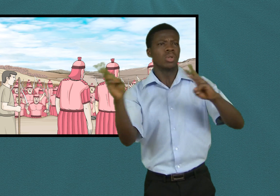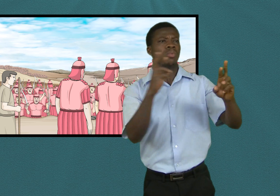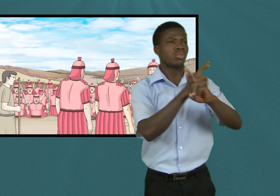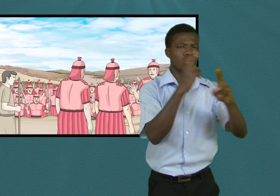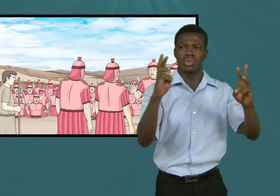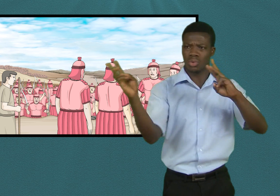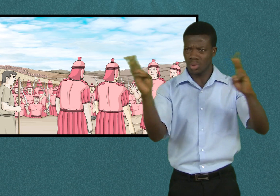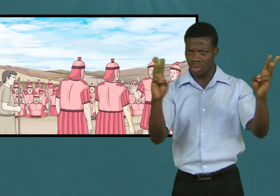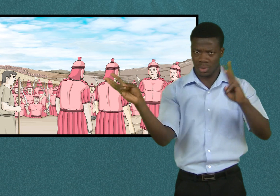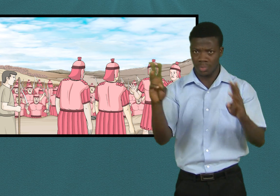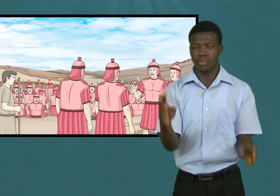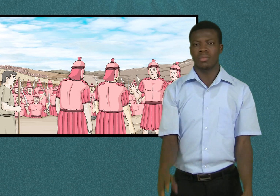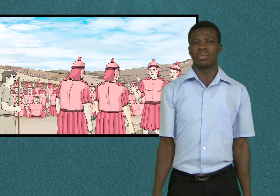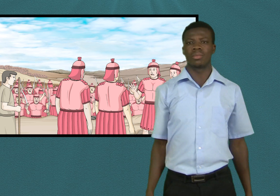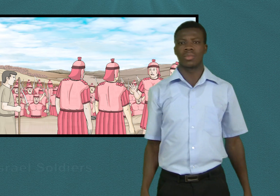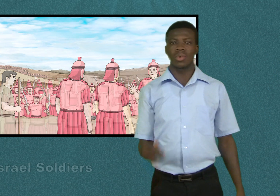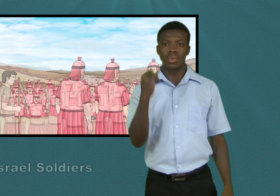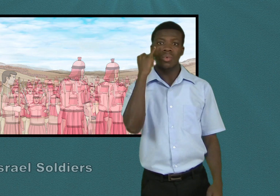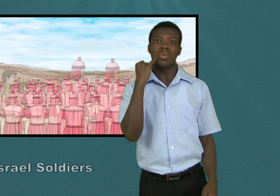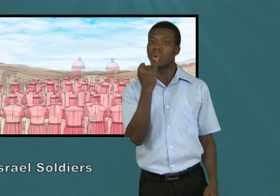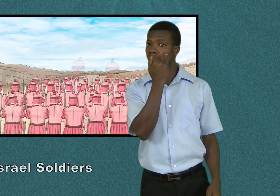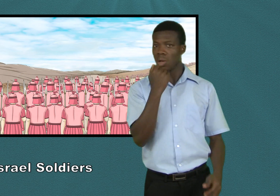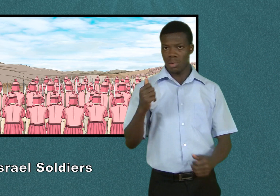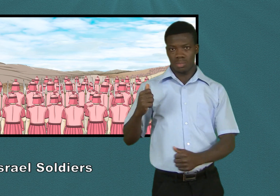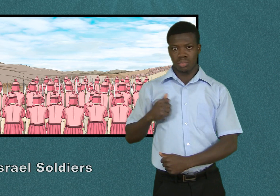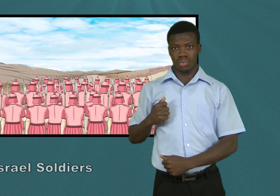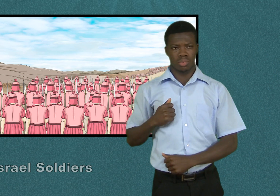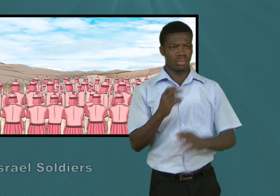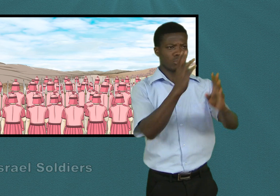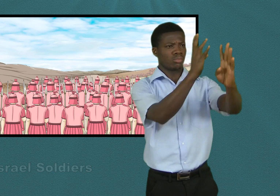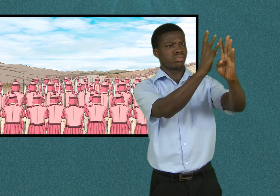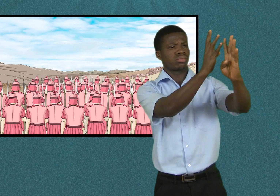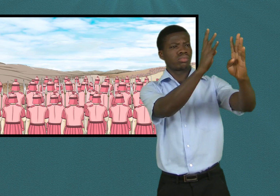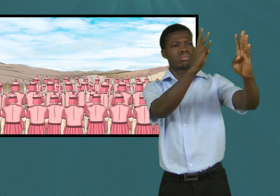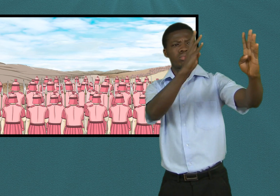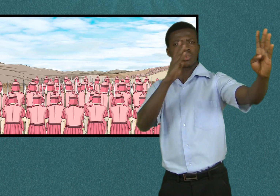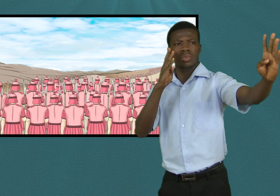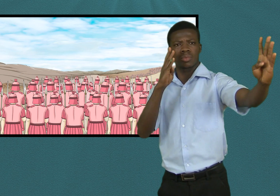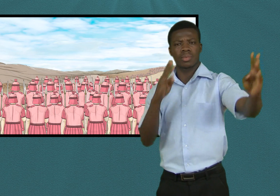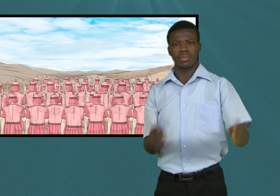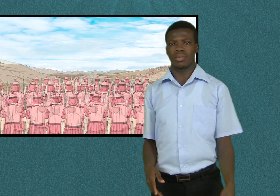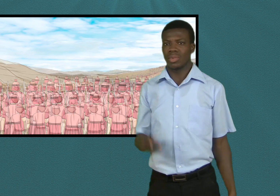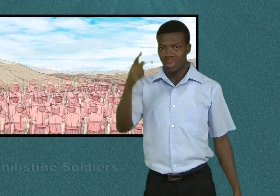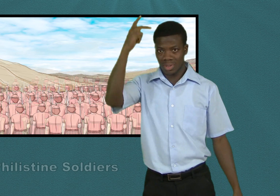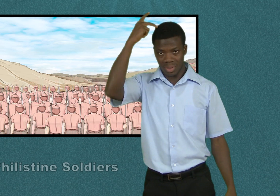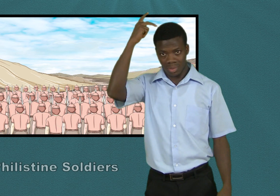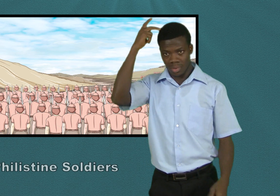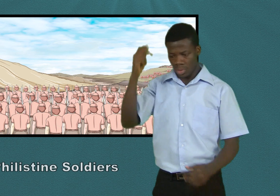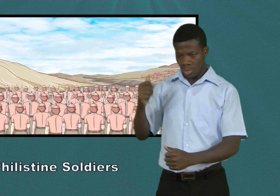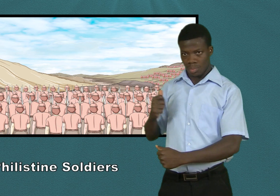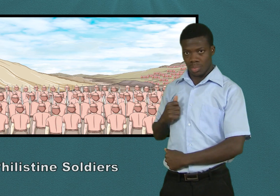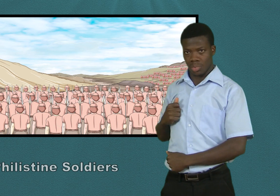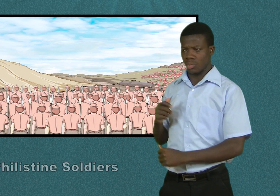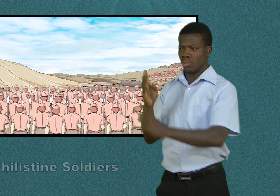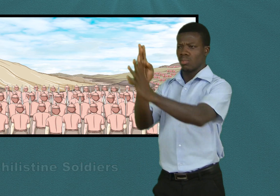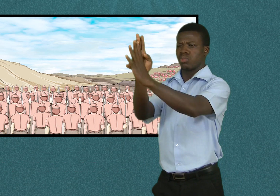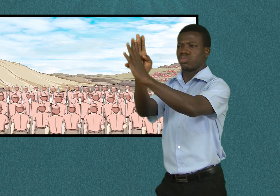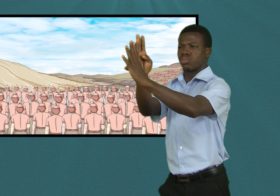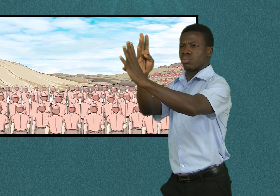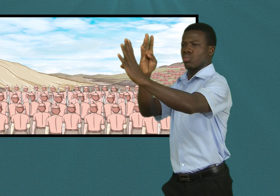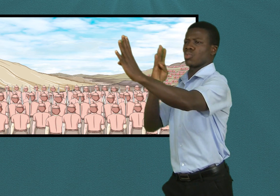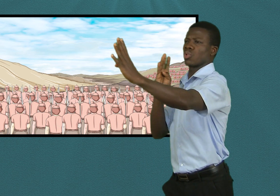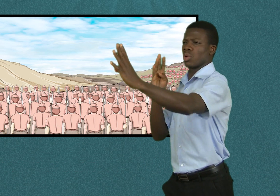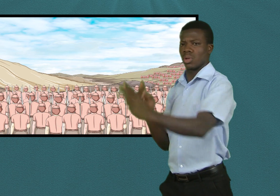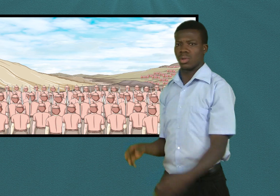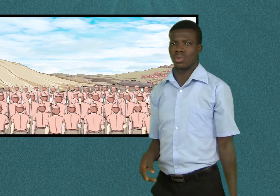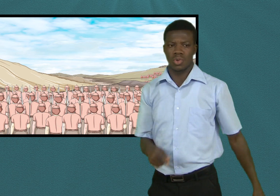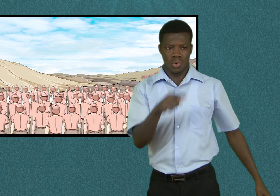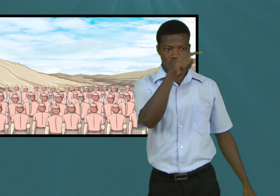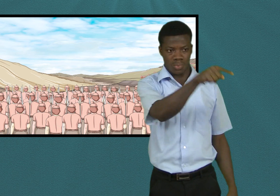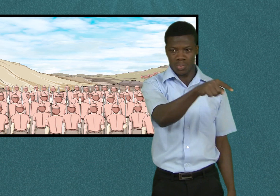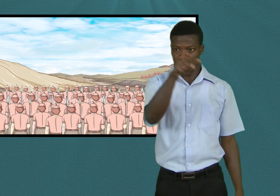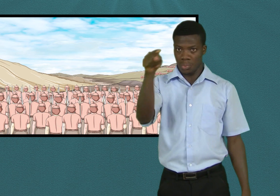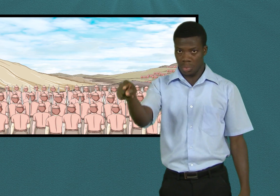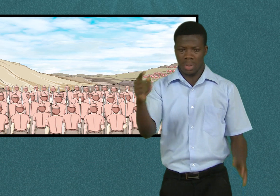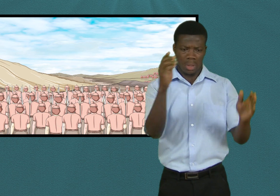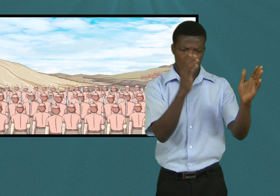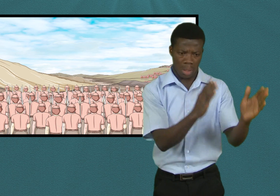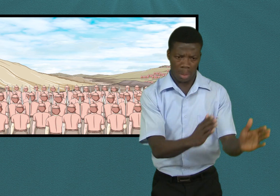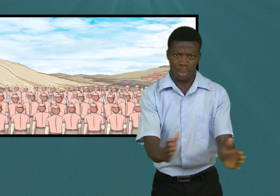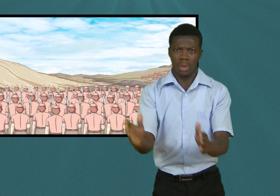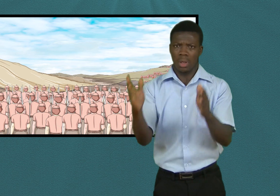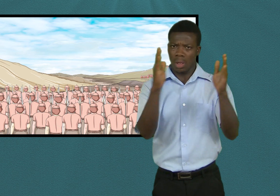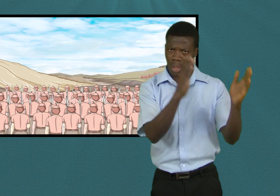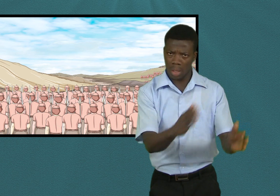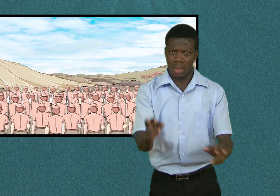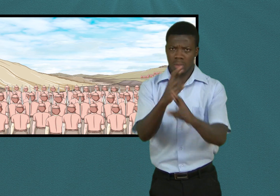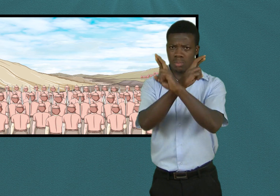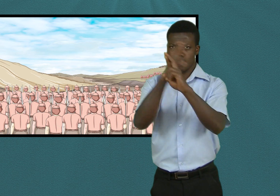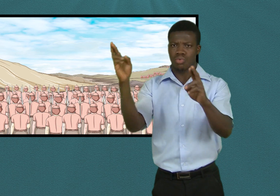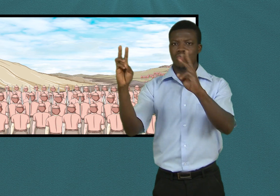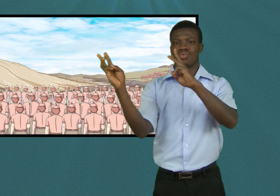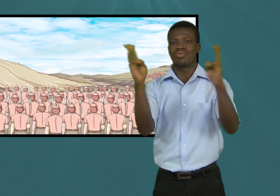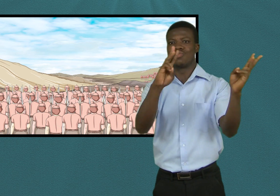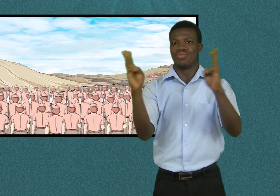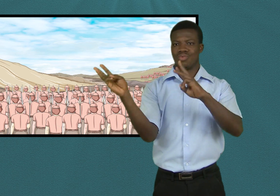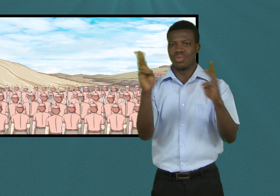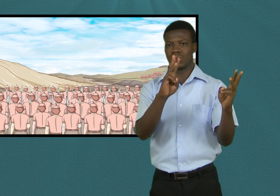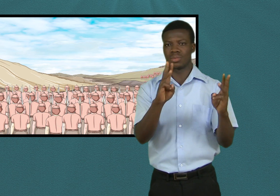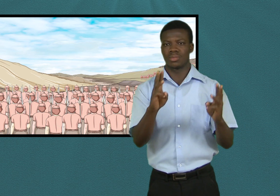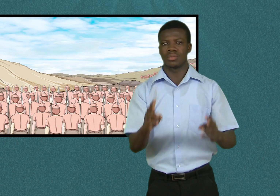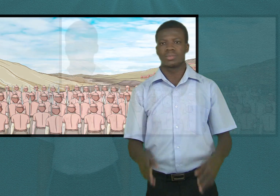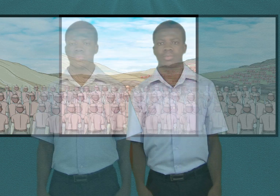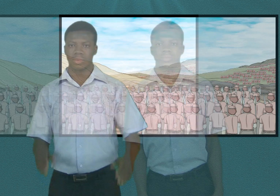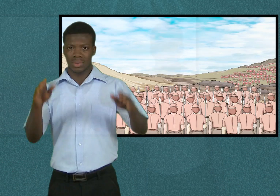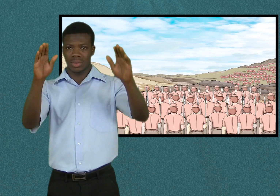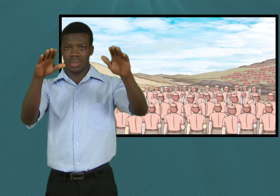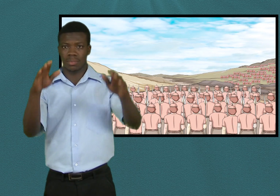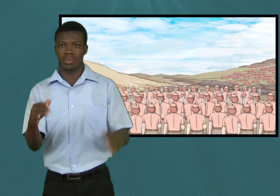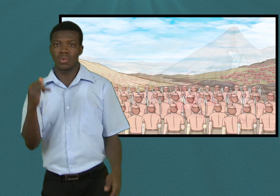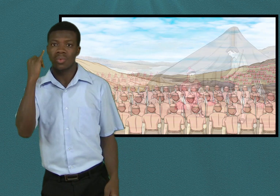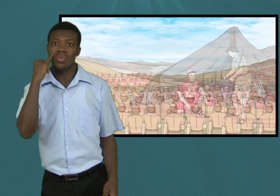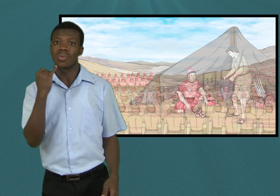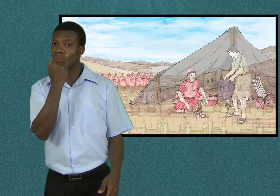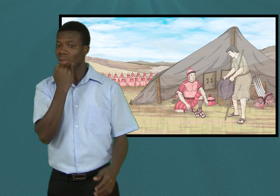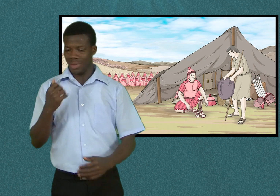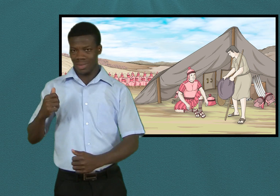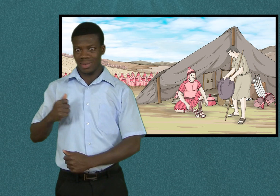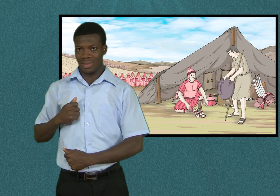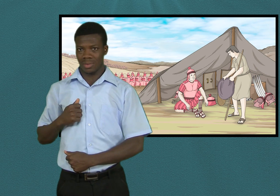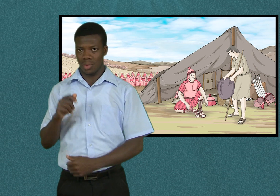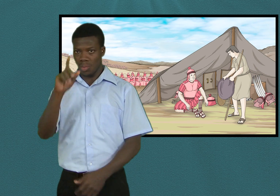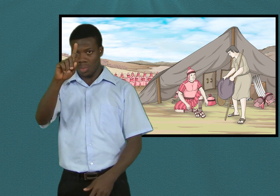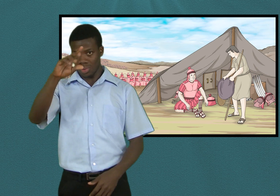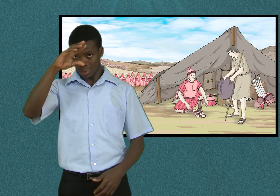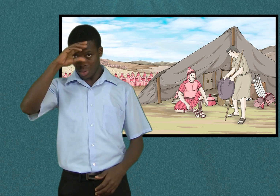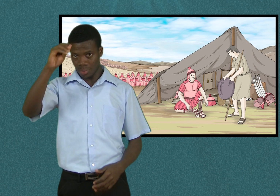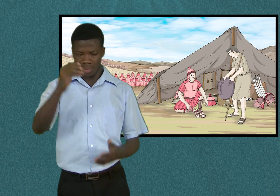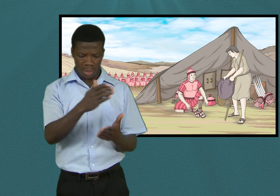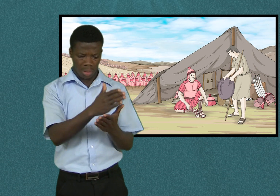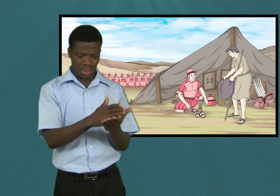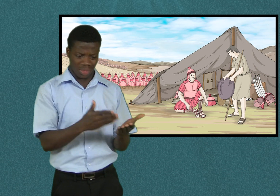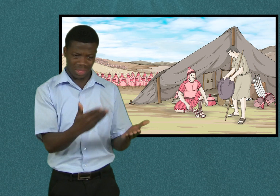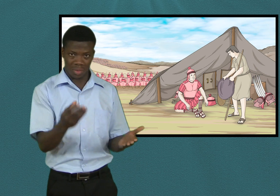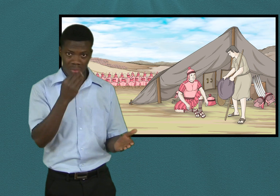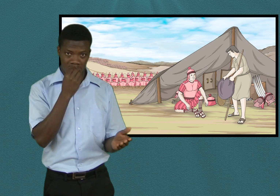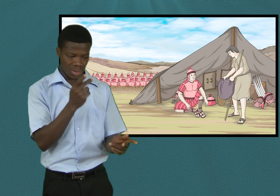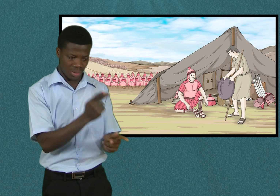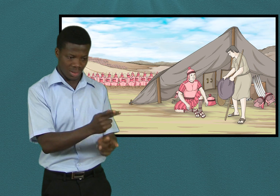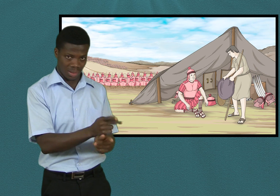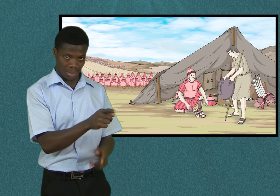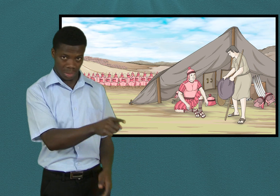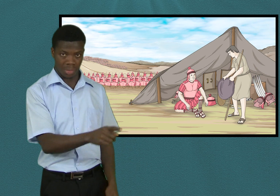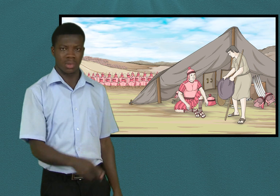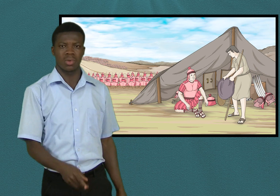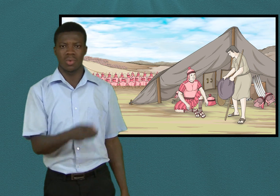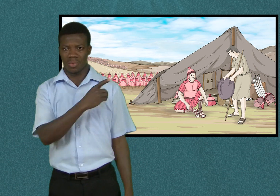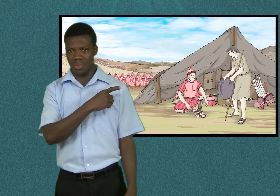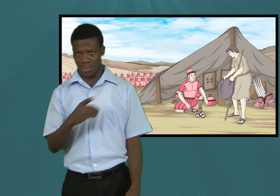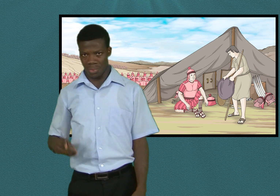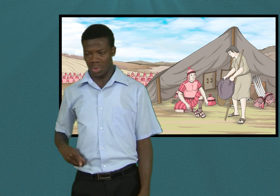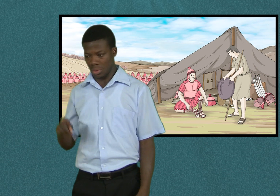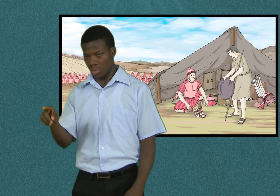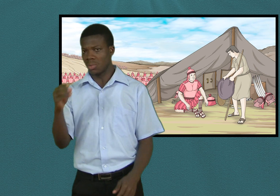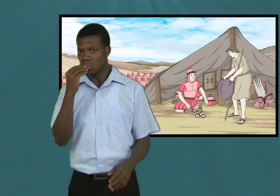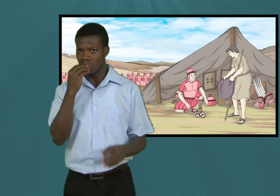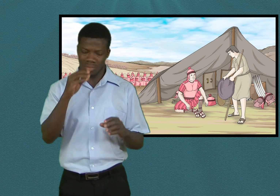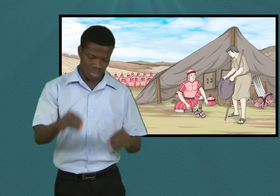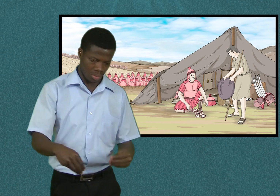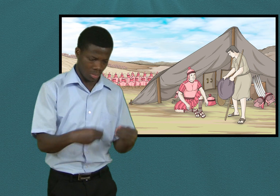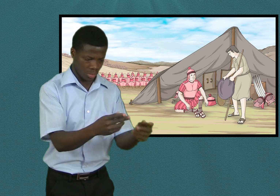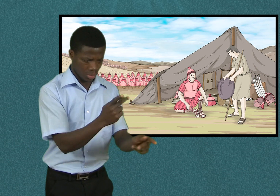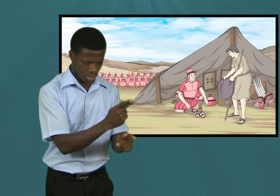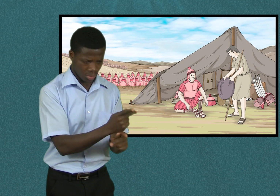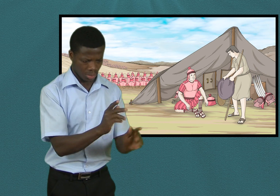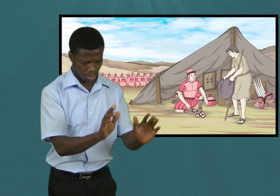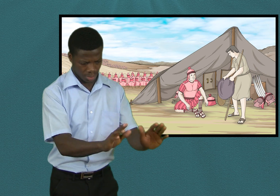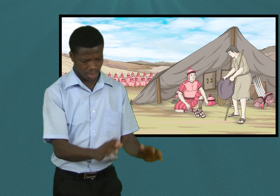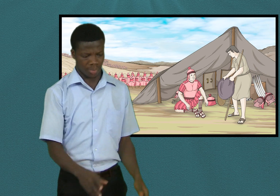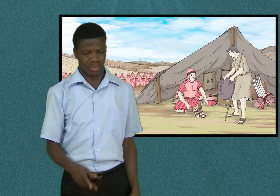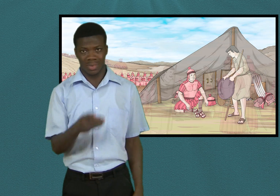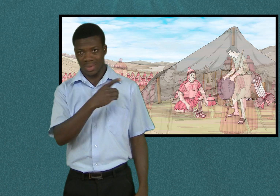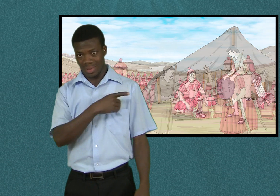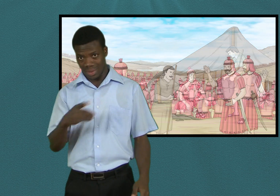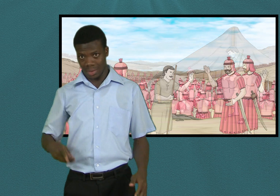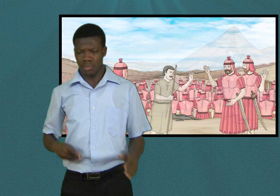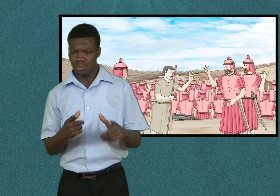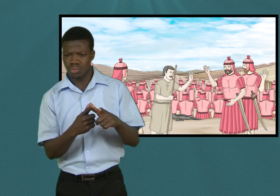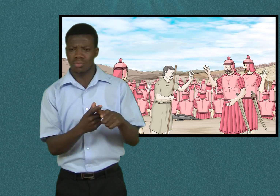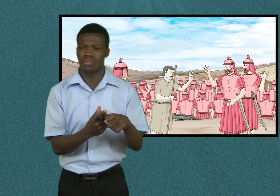And Israel and the Philistines arrayed in formation against each other. Then David left his supplies in the care of the quartermaster and ran to the battle line.